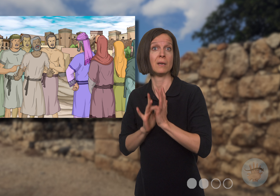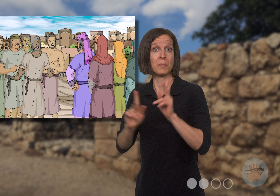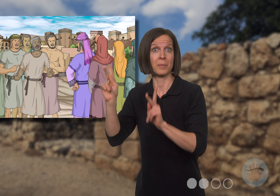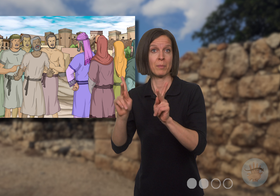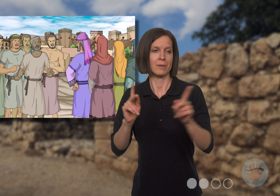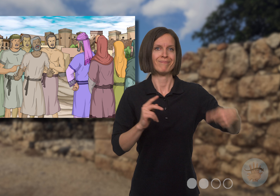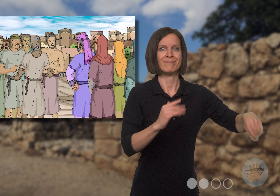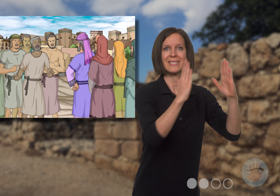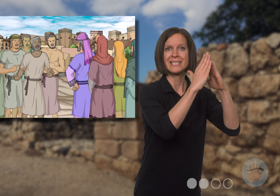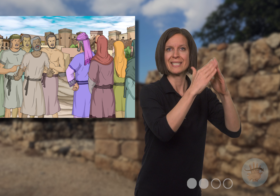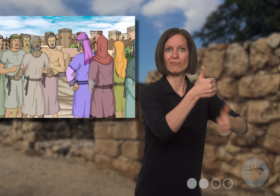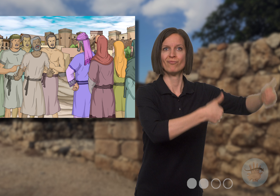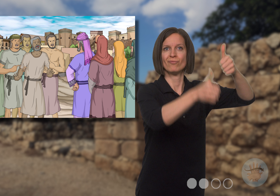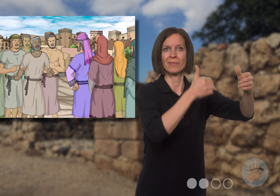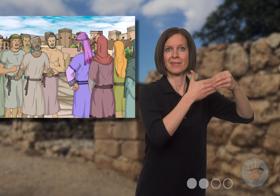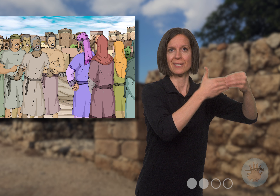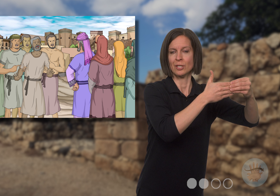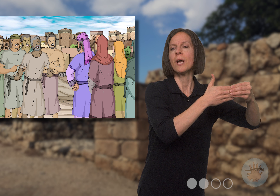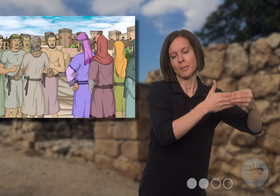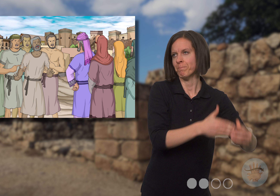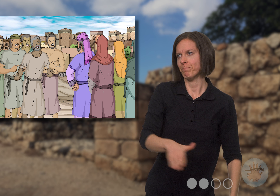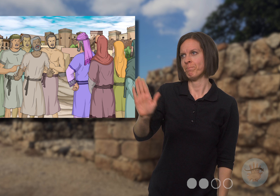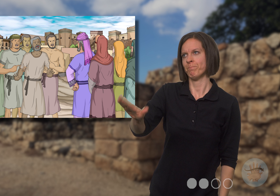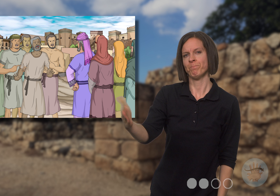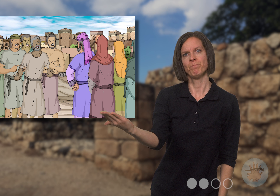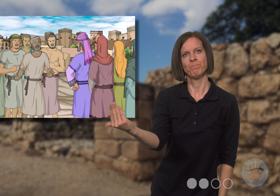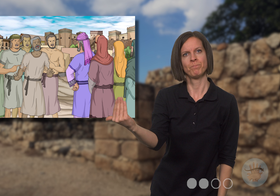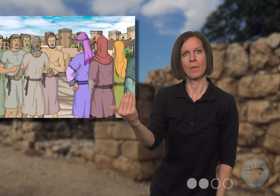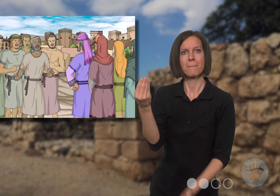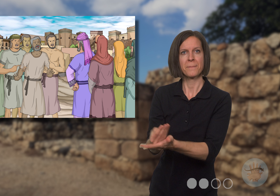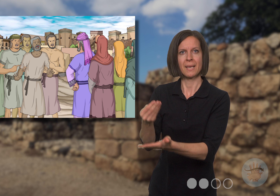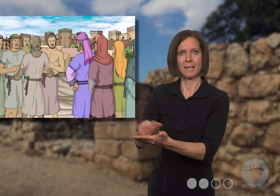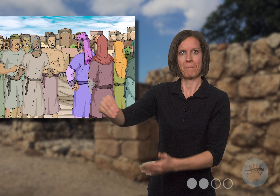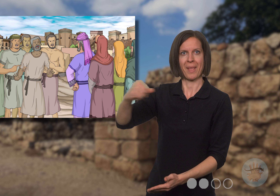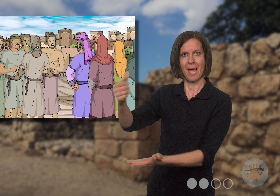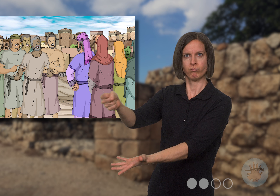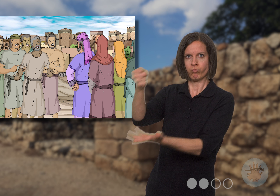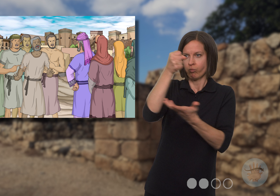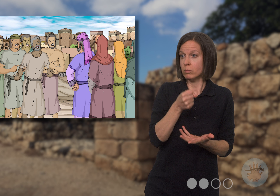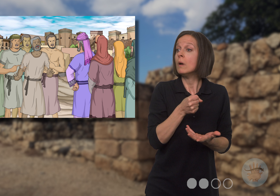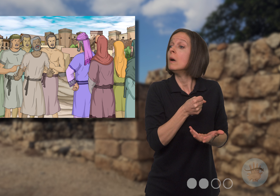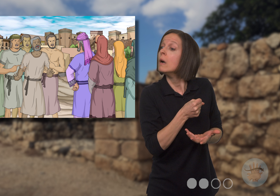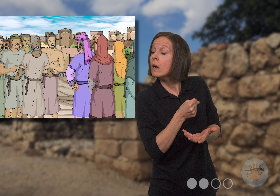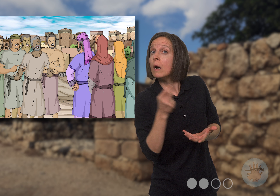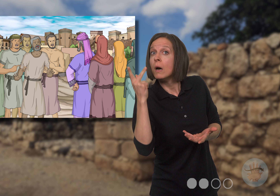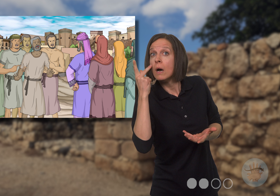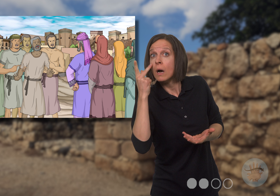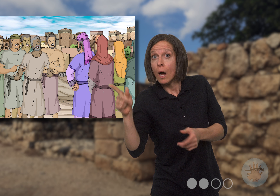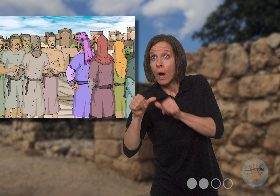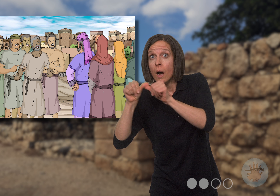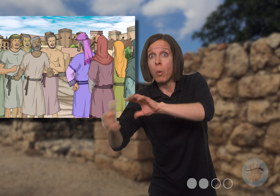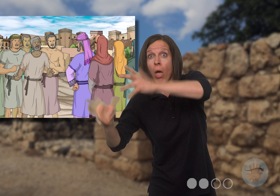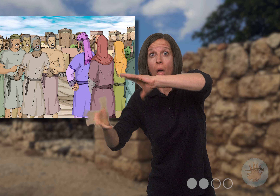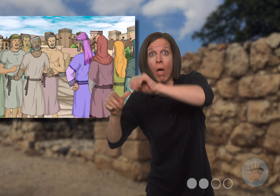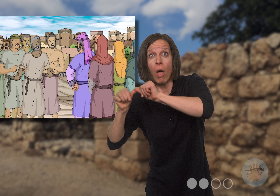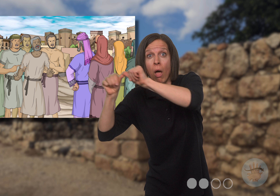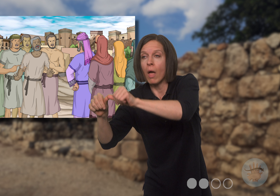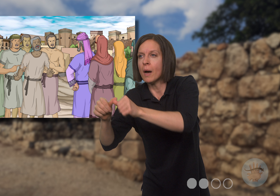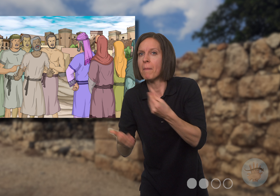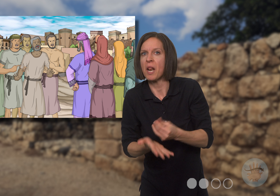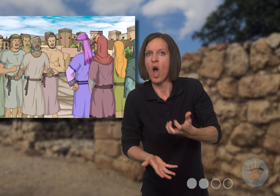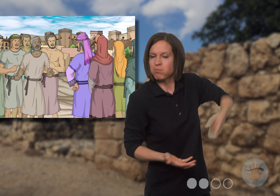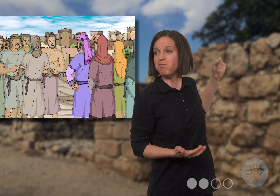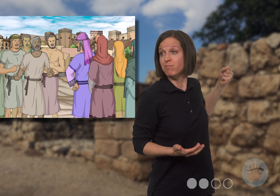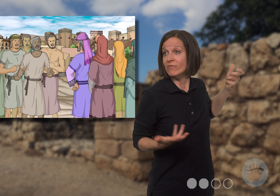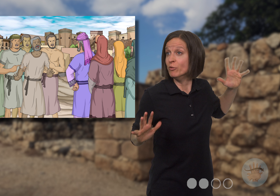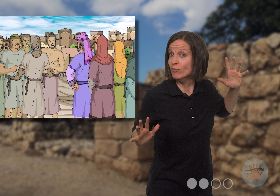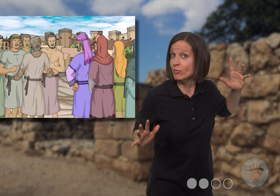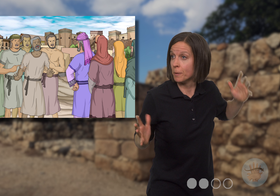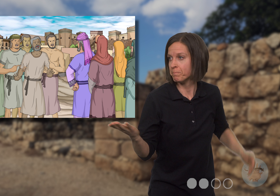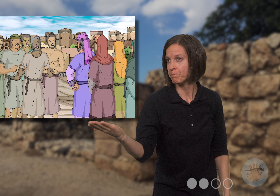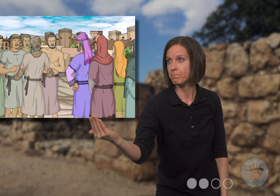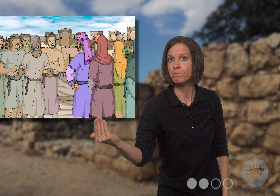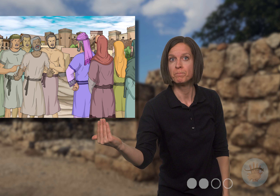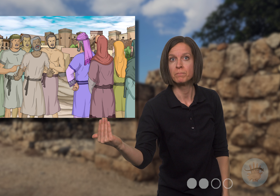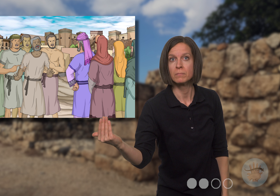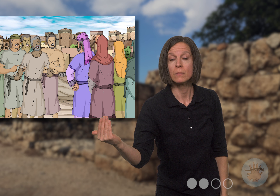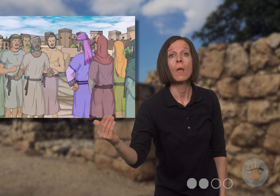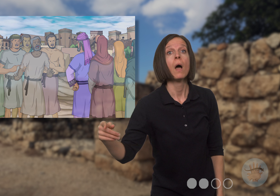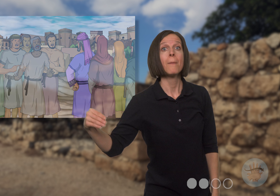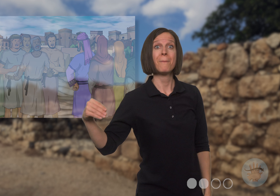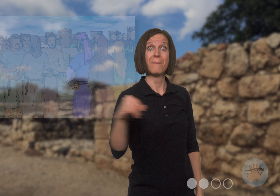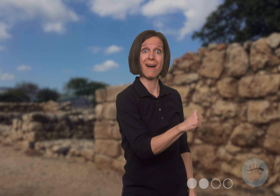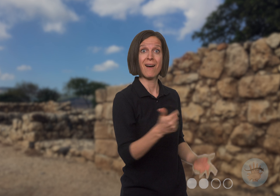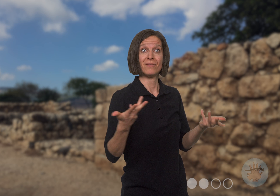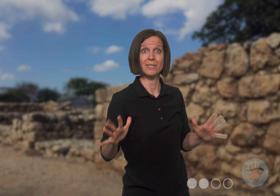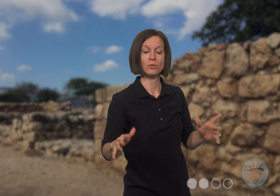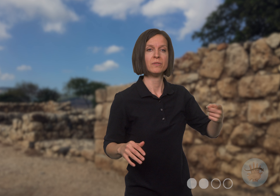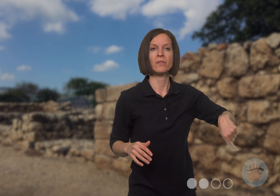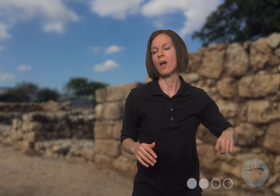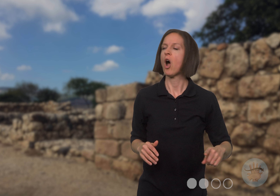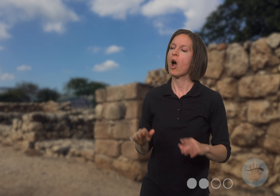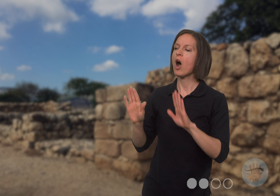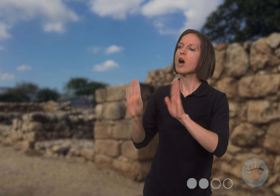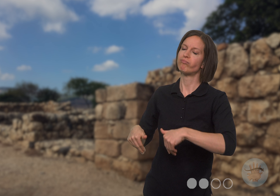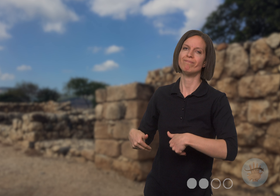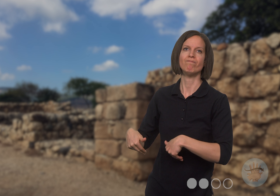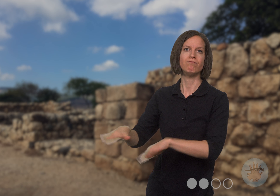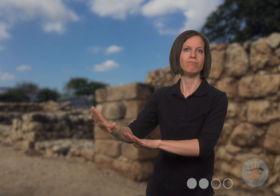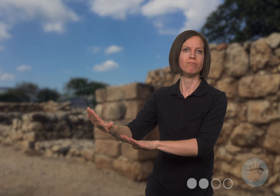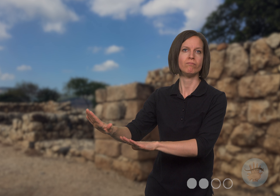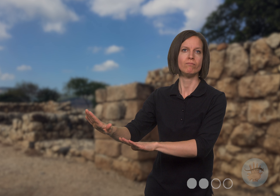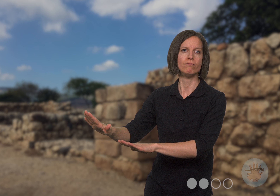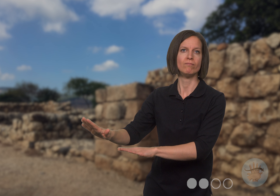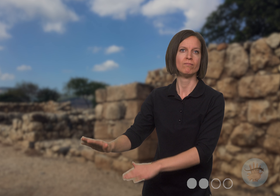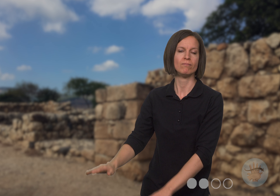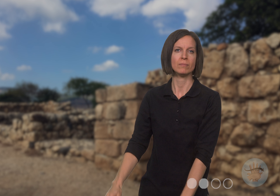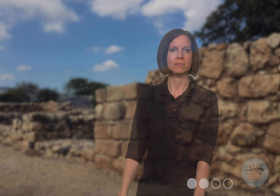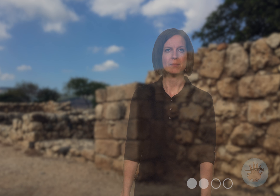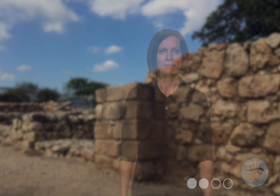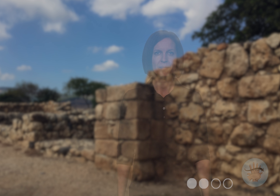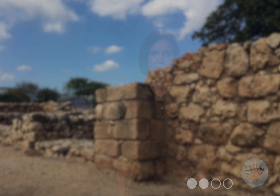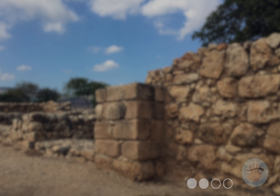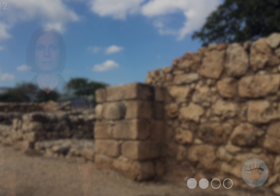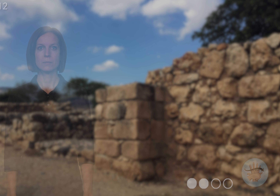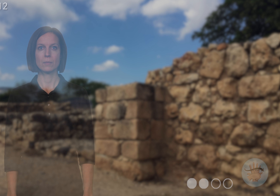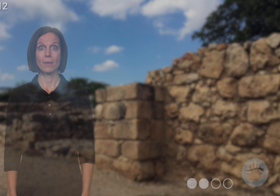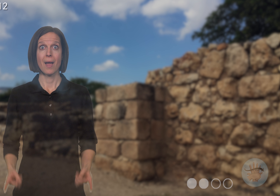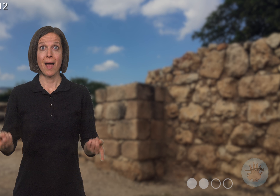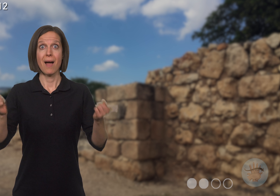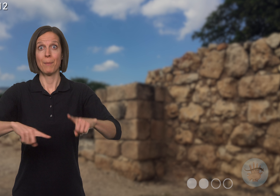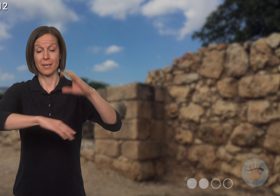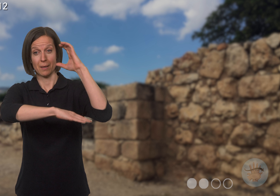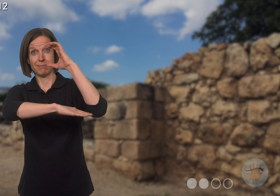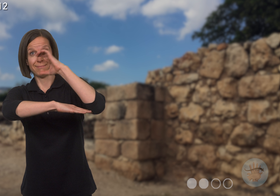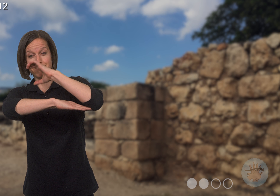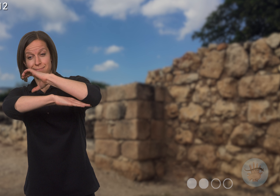And they collected bond from Jason and the others, and then released them.